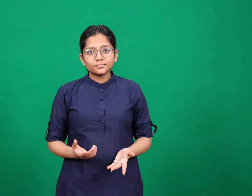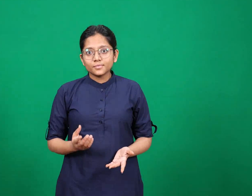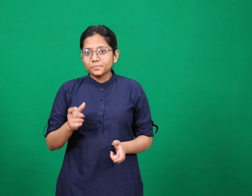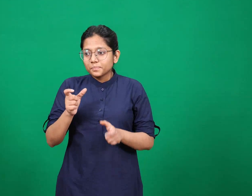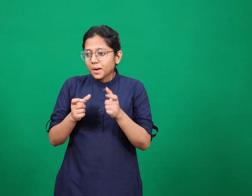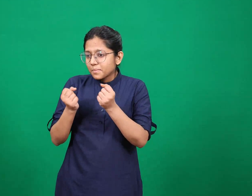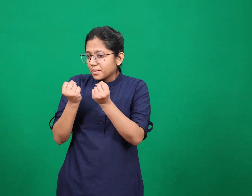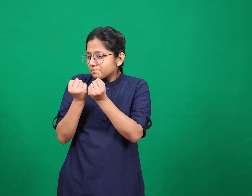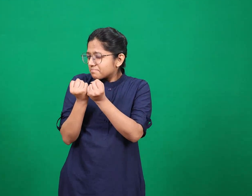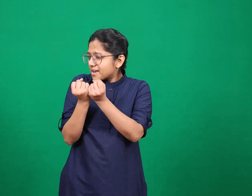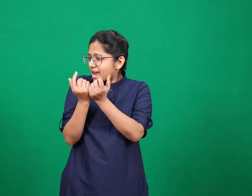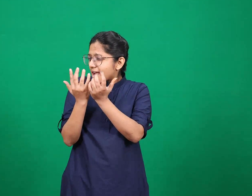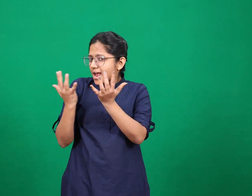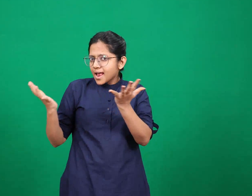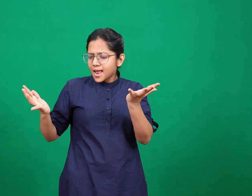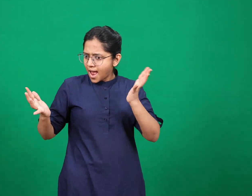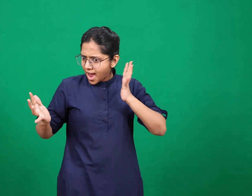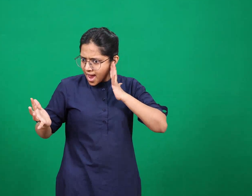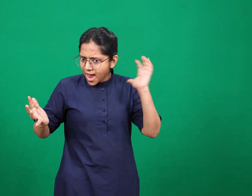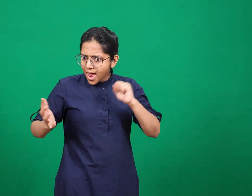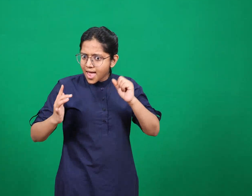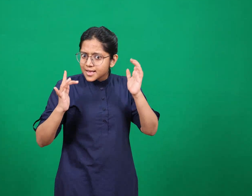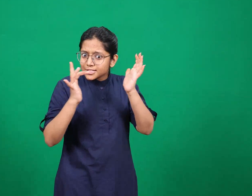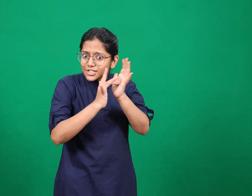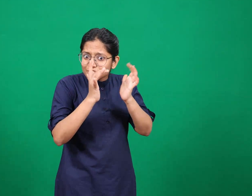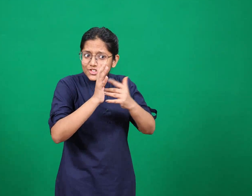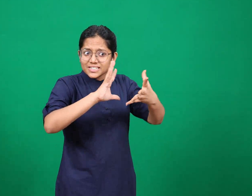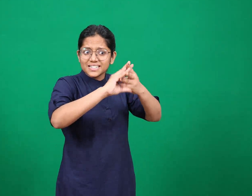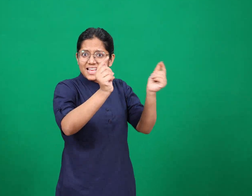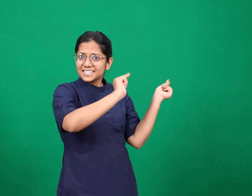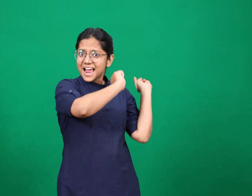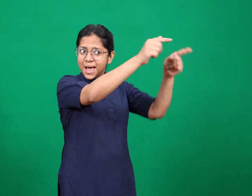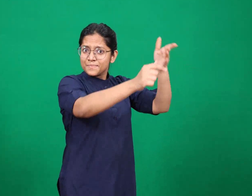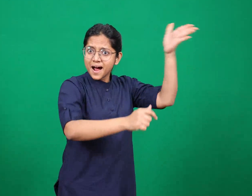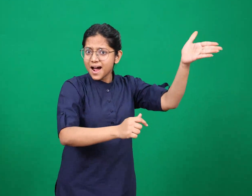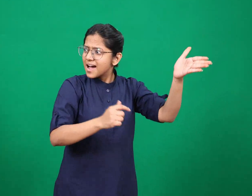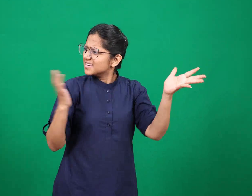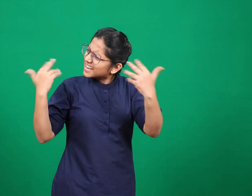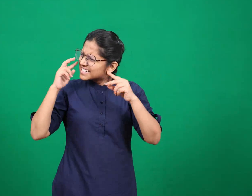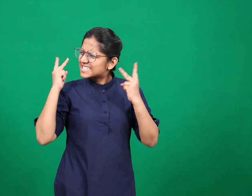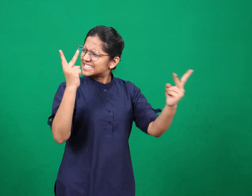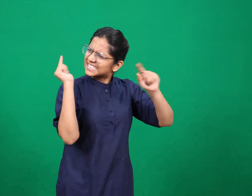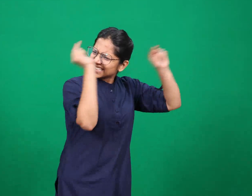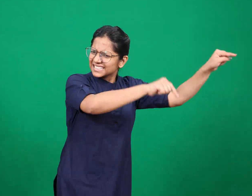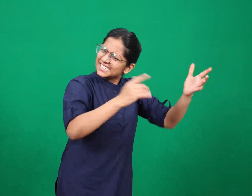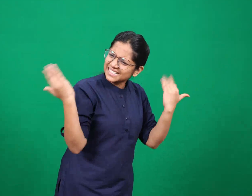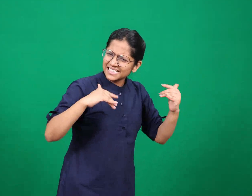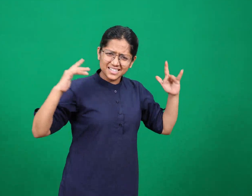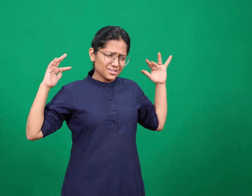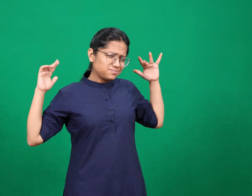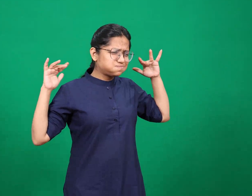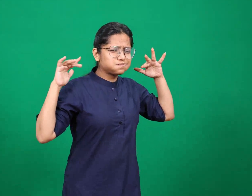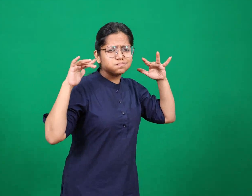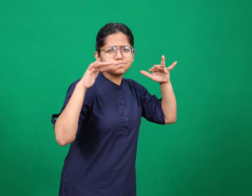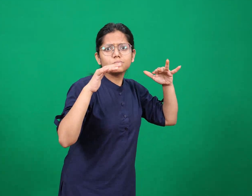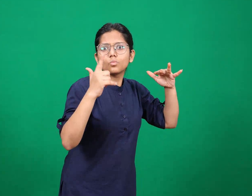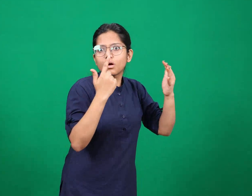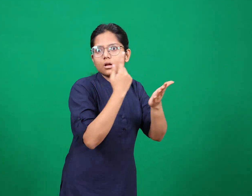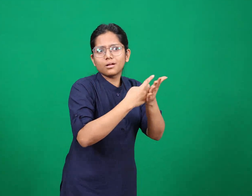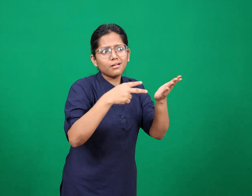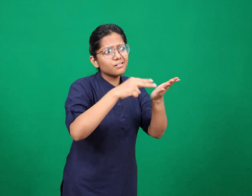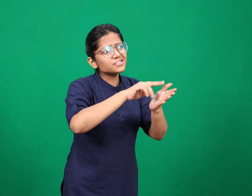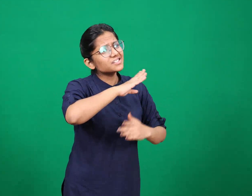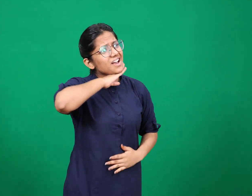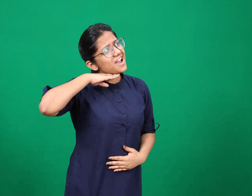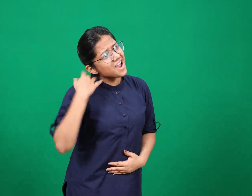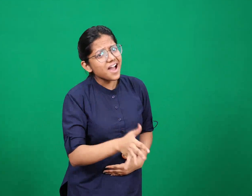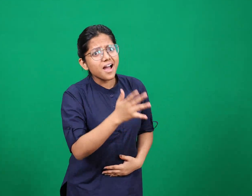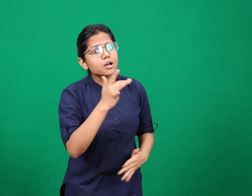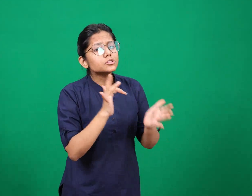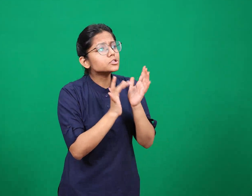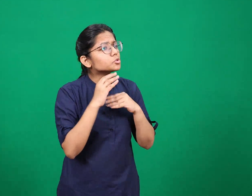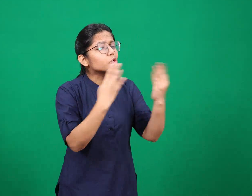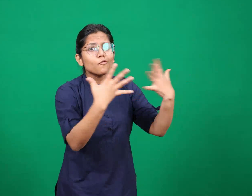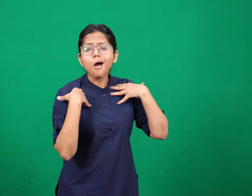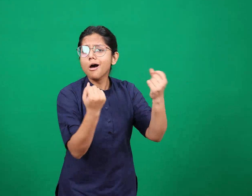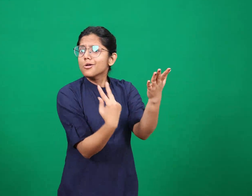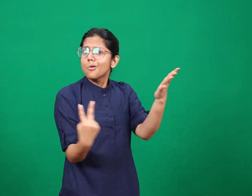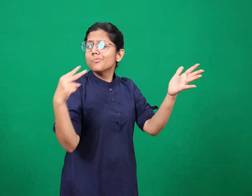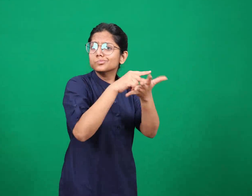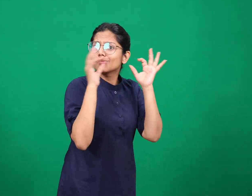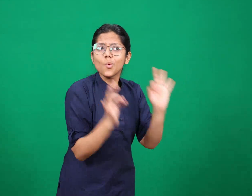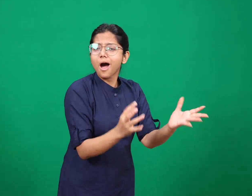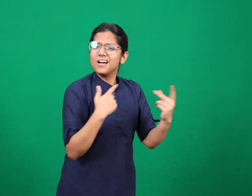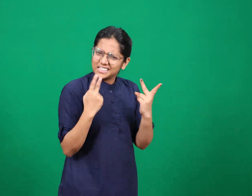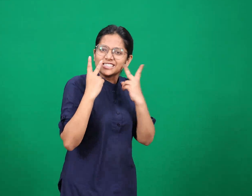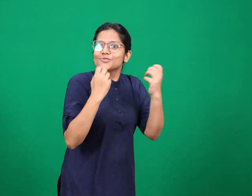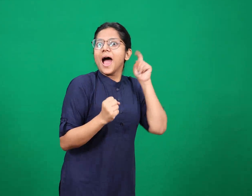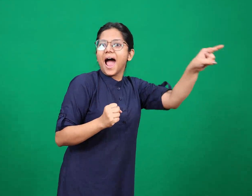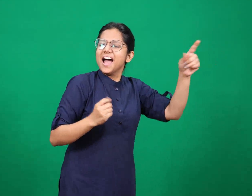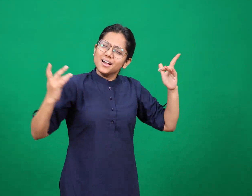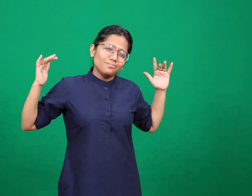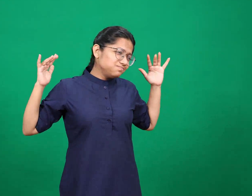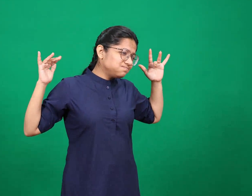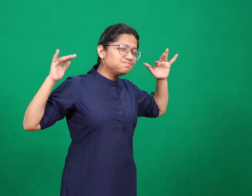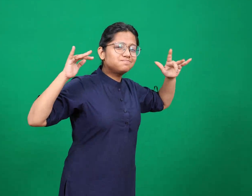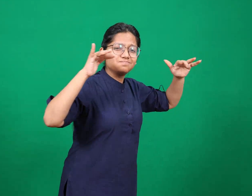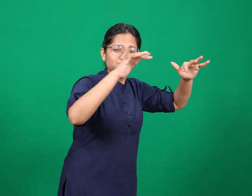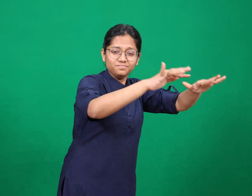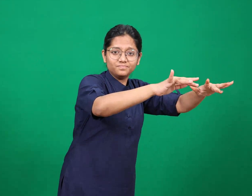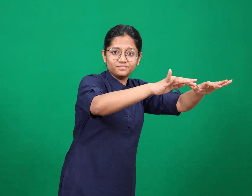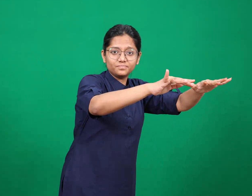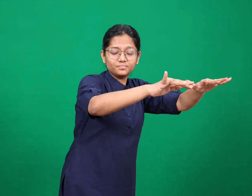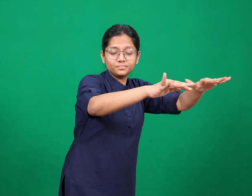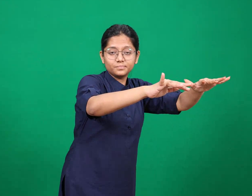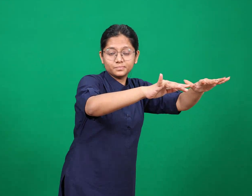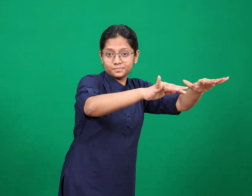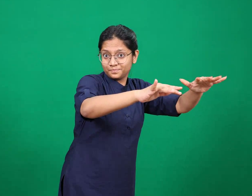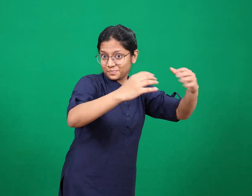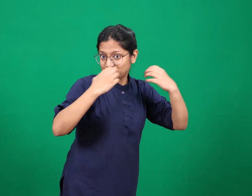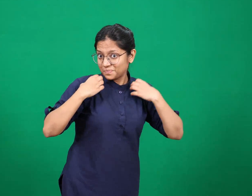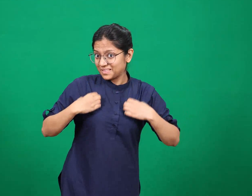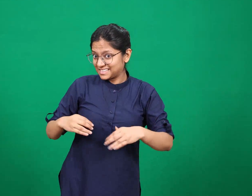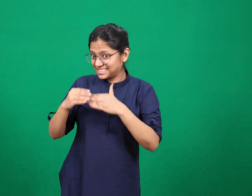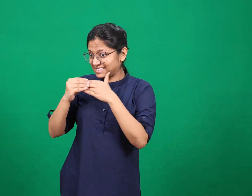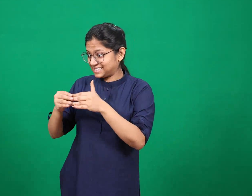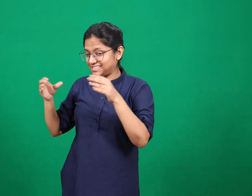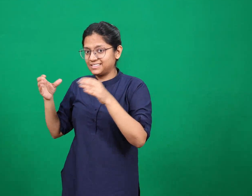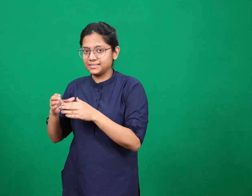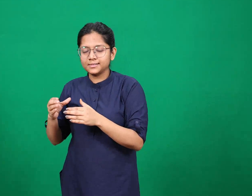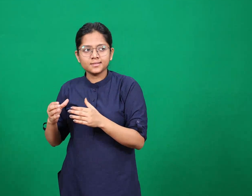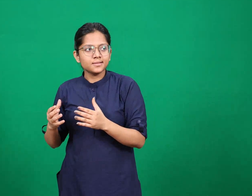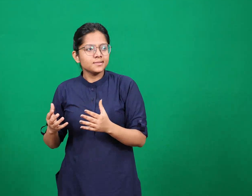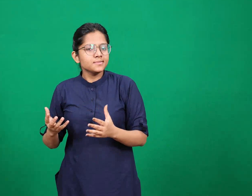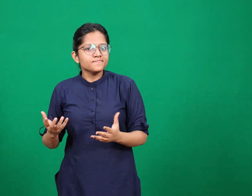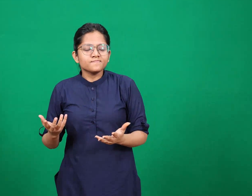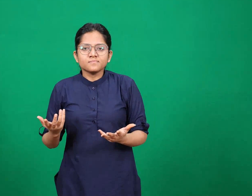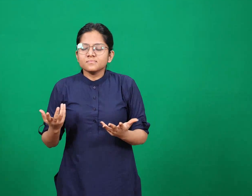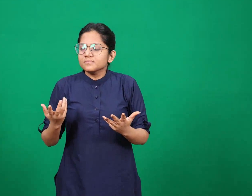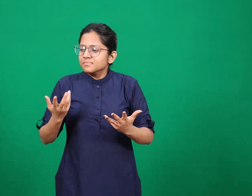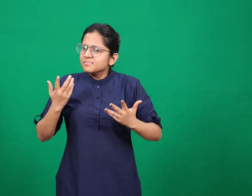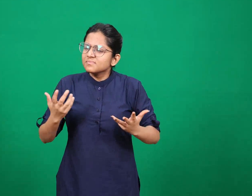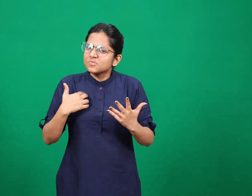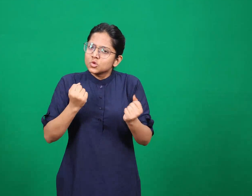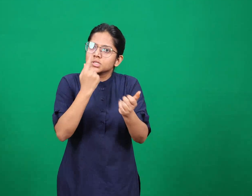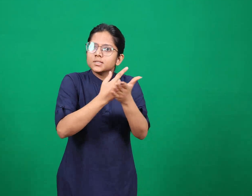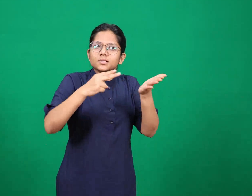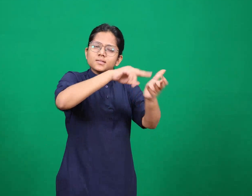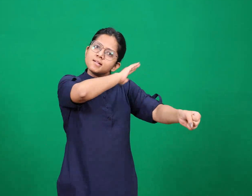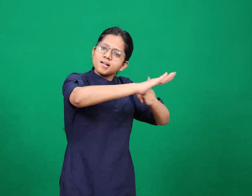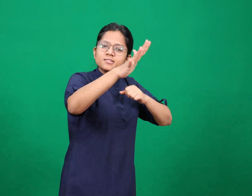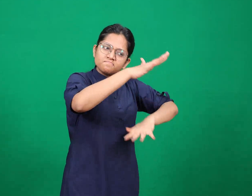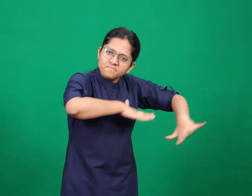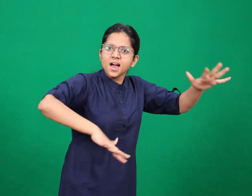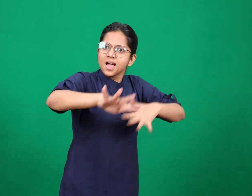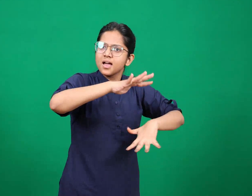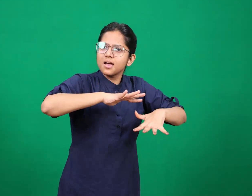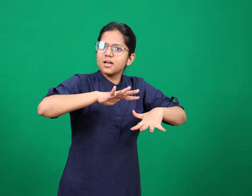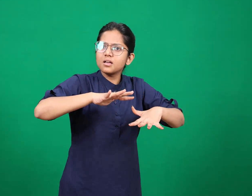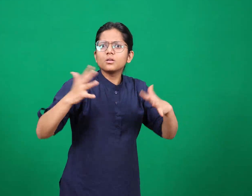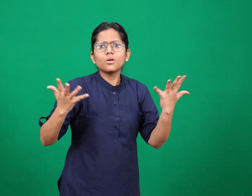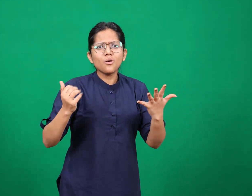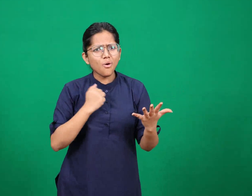Meanwhile a large crowd of Jews learned that Jesus was there. And they came not only because of Him, but also to see Lazarus, whom He had raised from the dead.